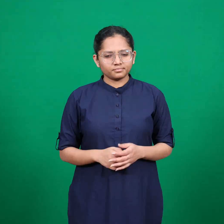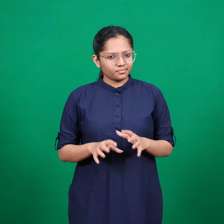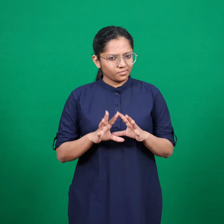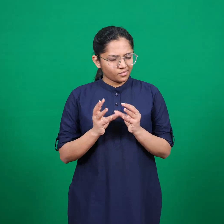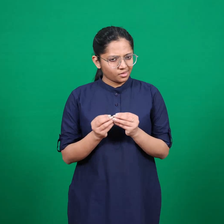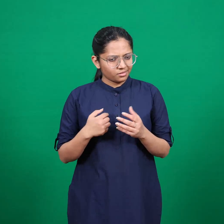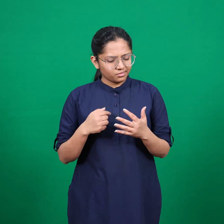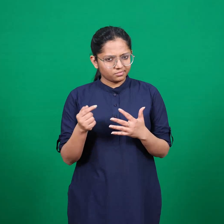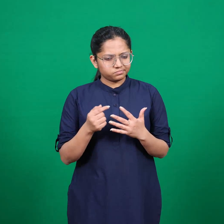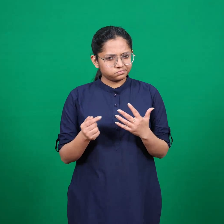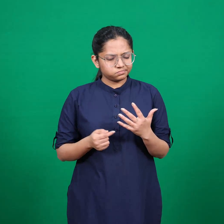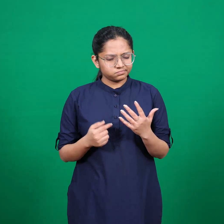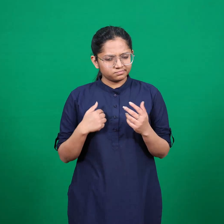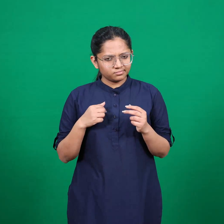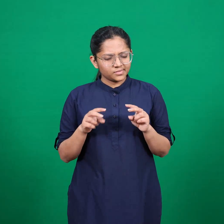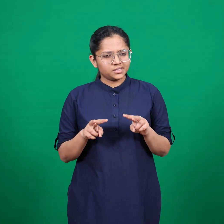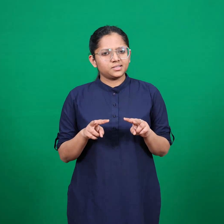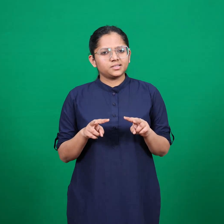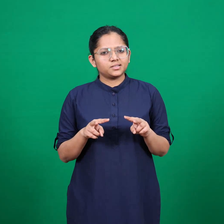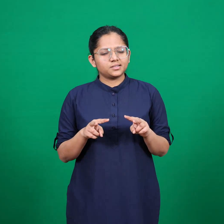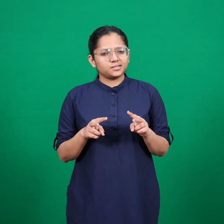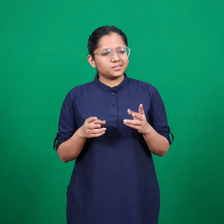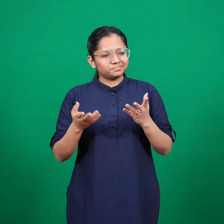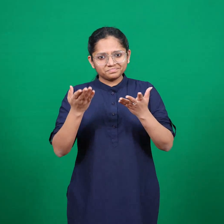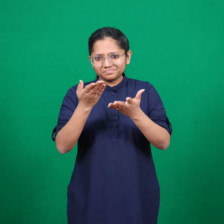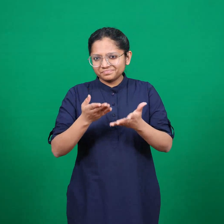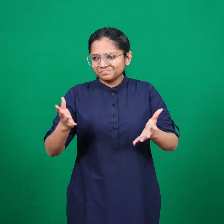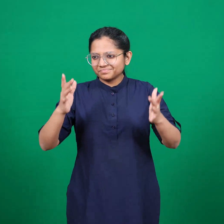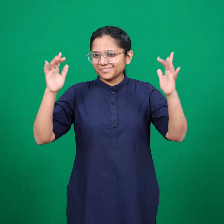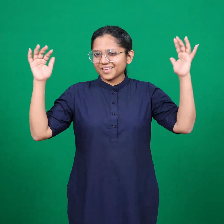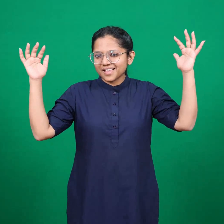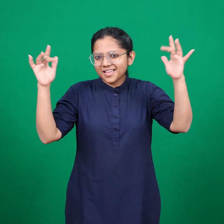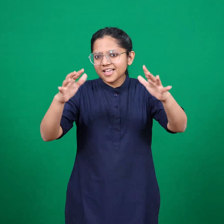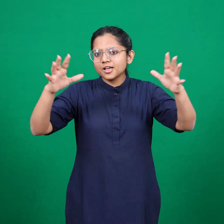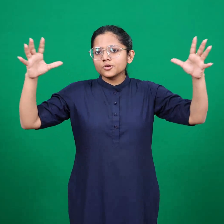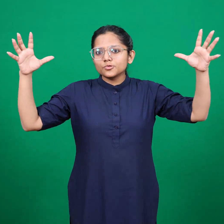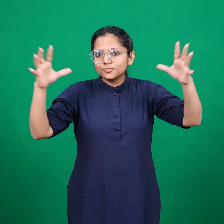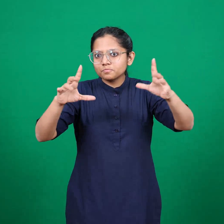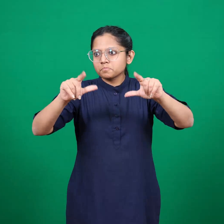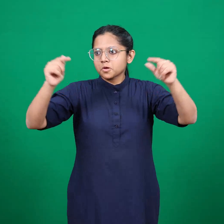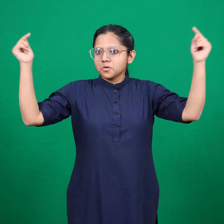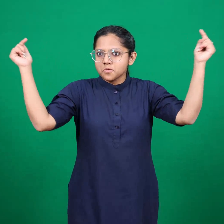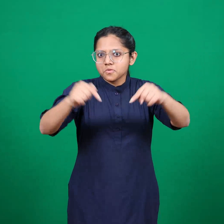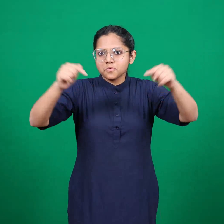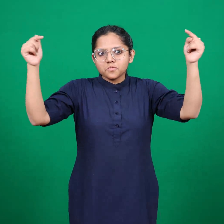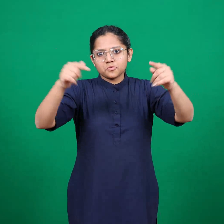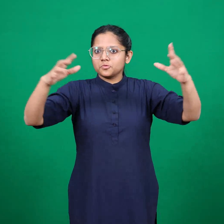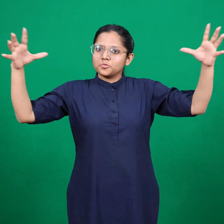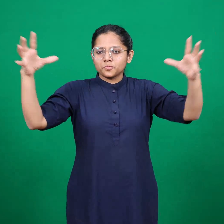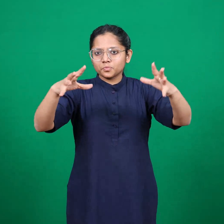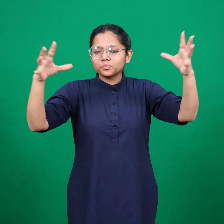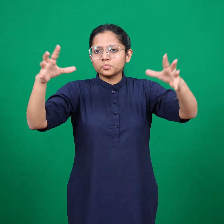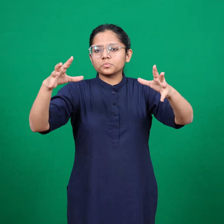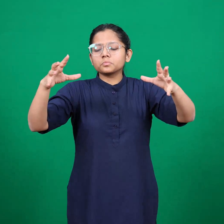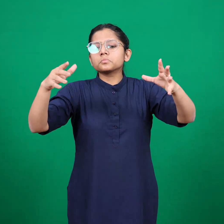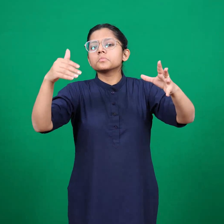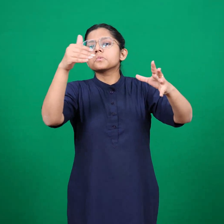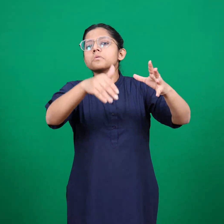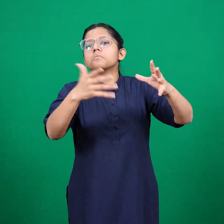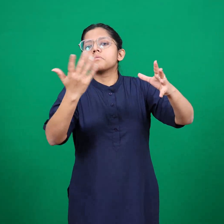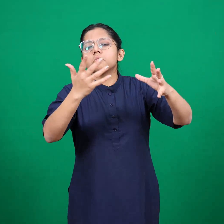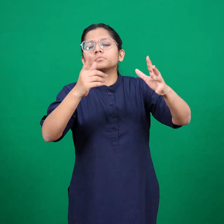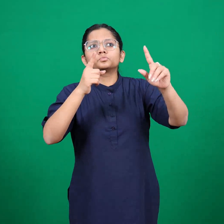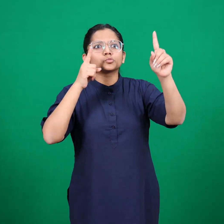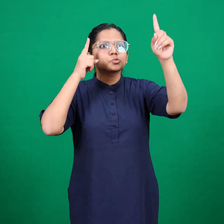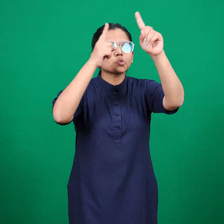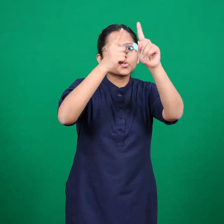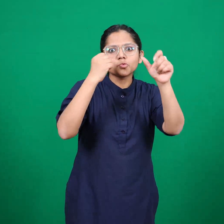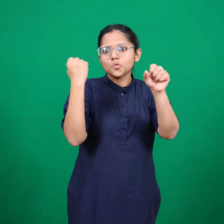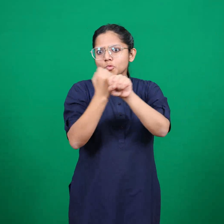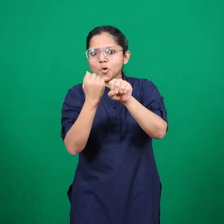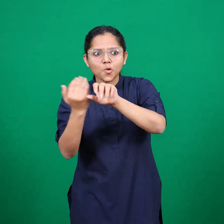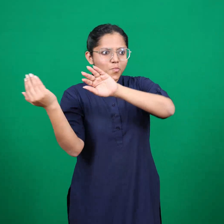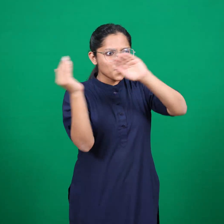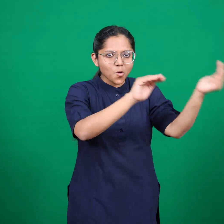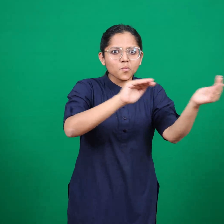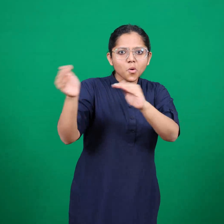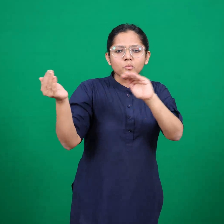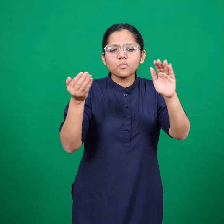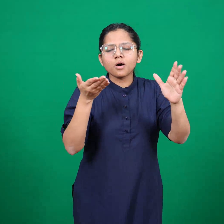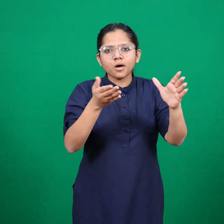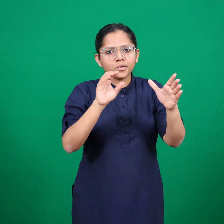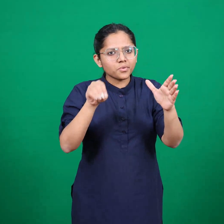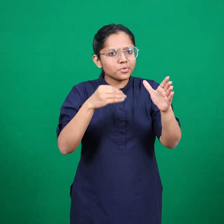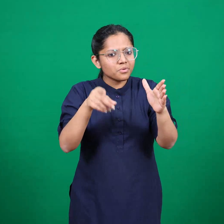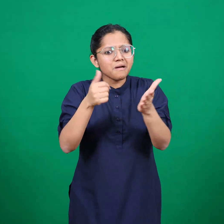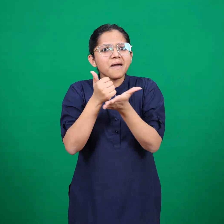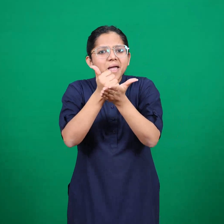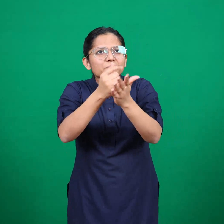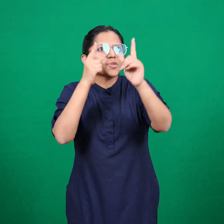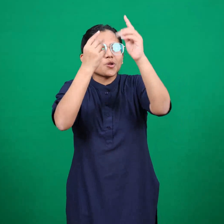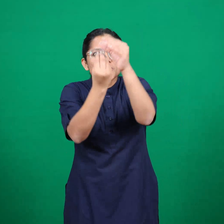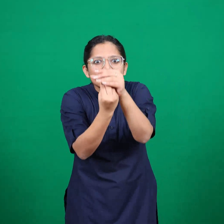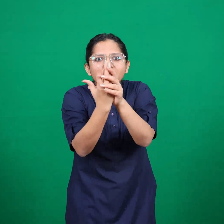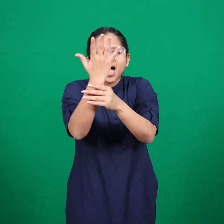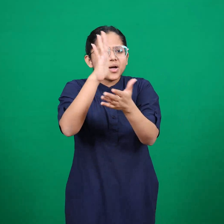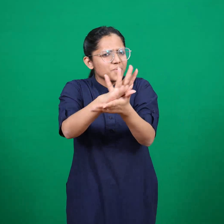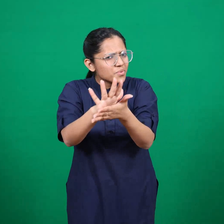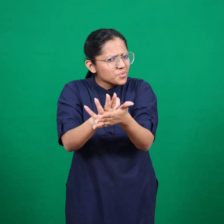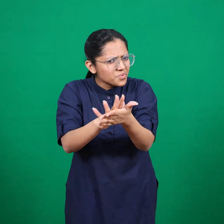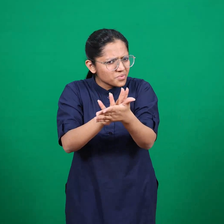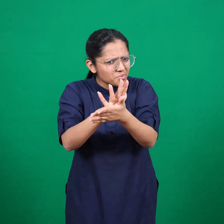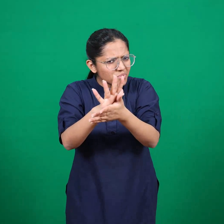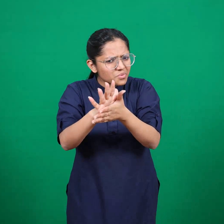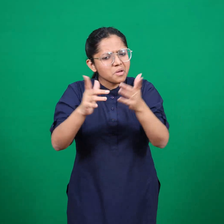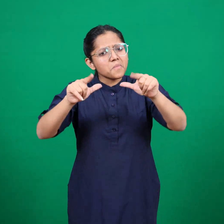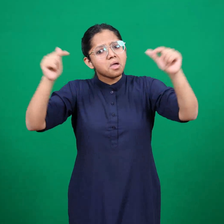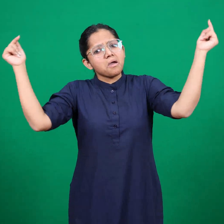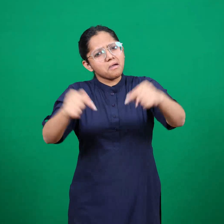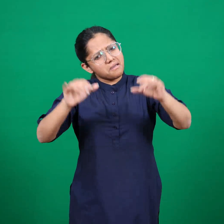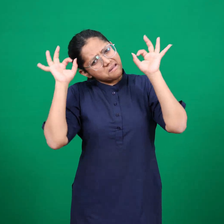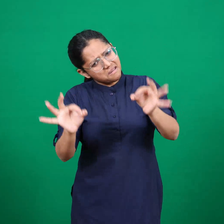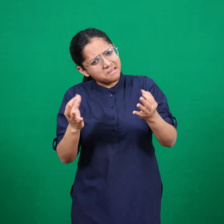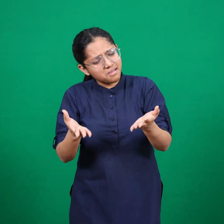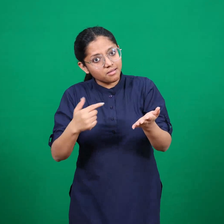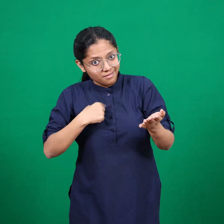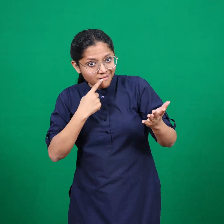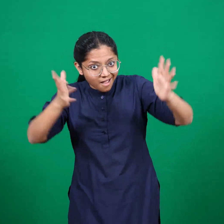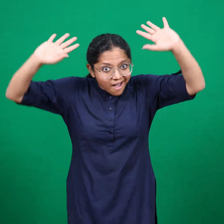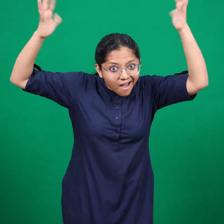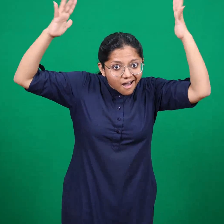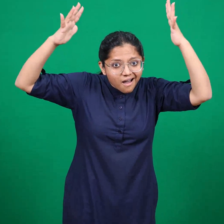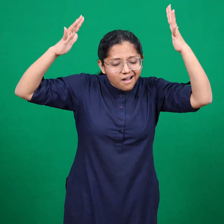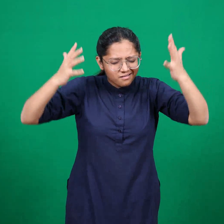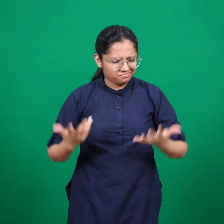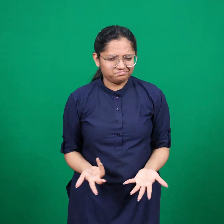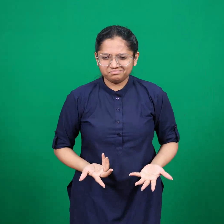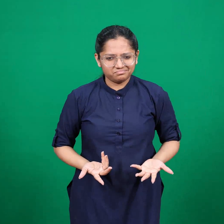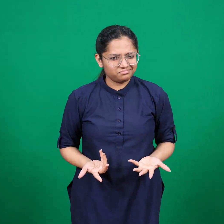In the following instructions I have no praise to offer, because your gatherings do more harm than good.